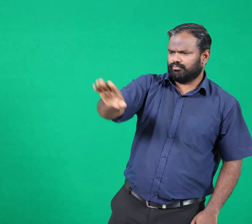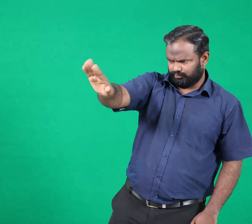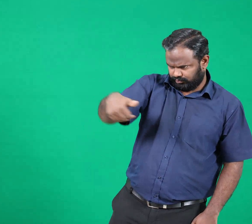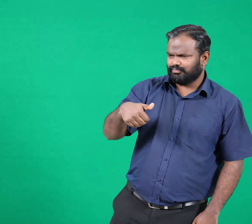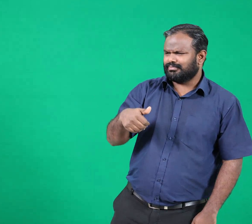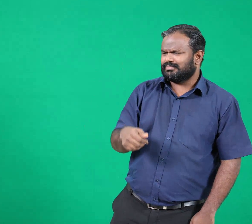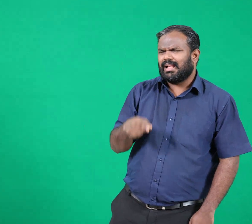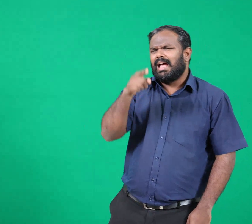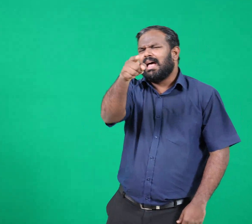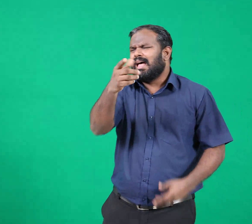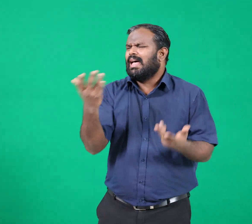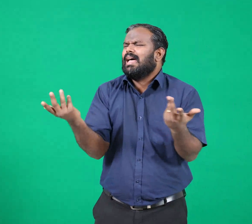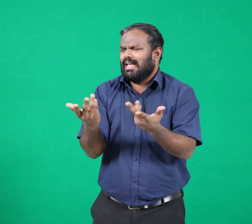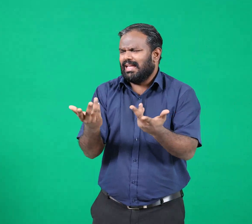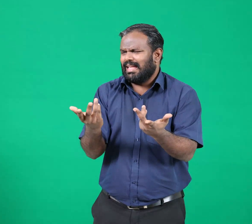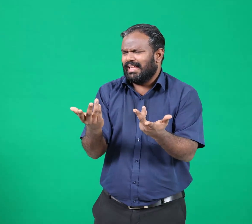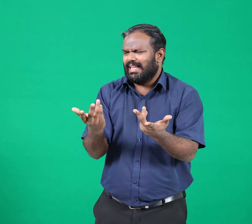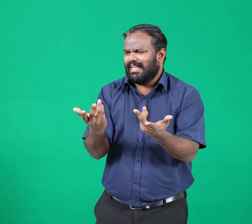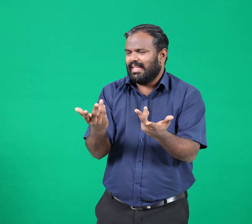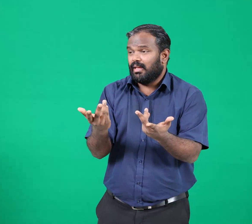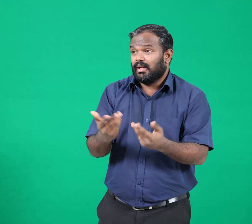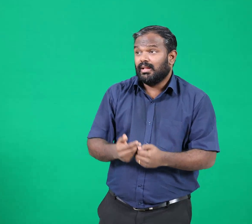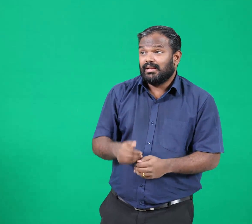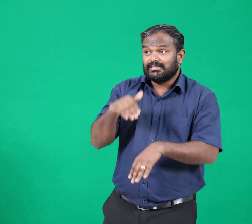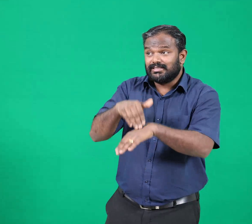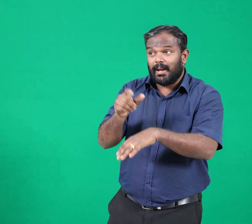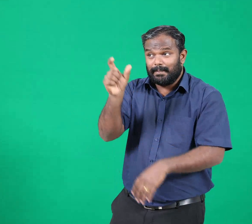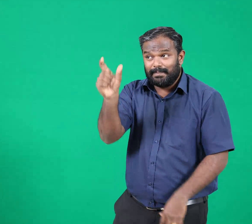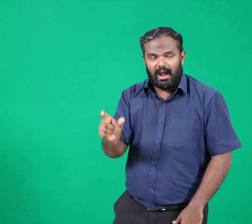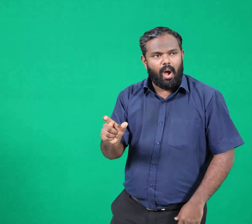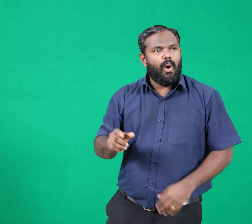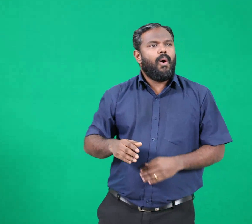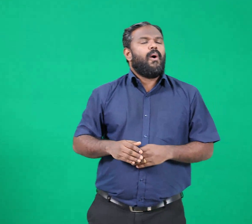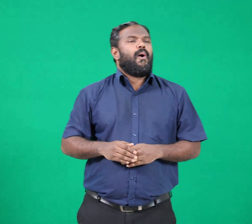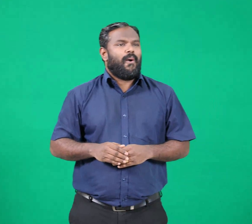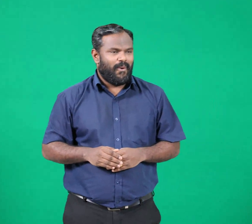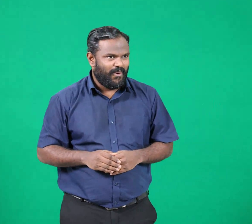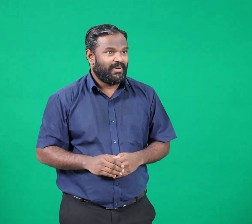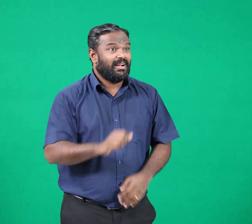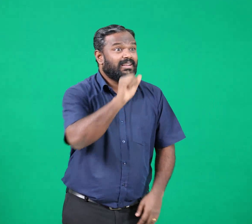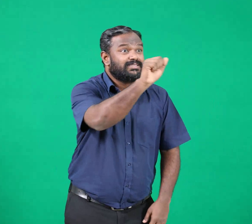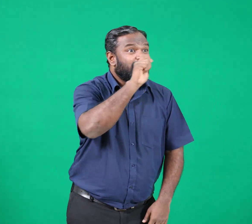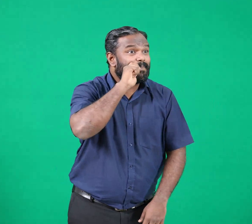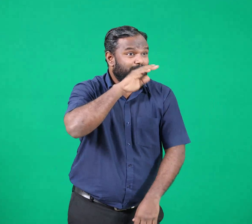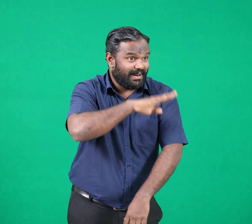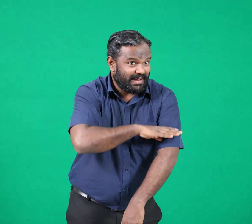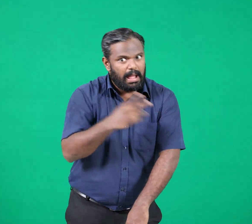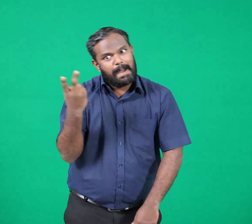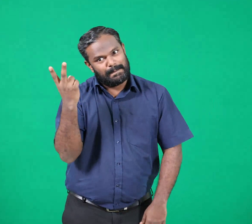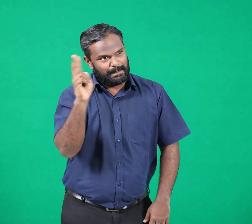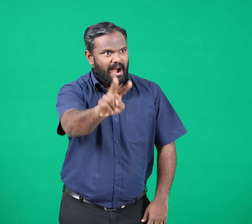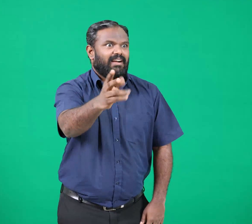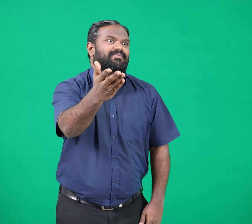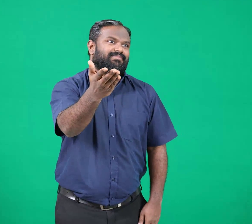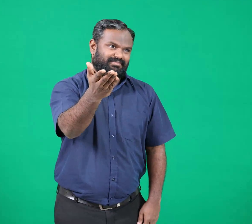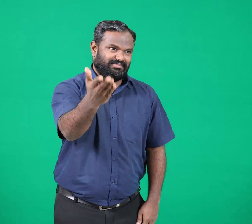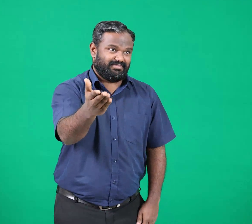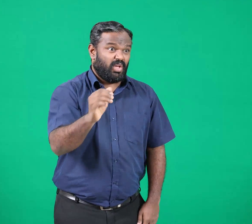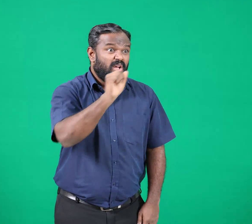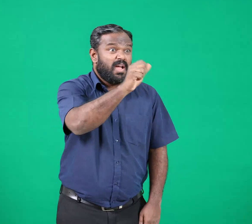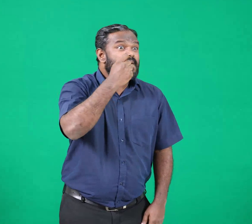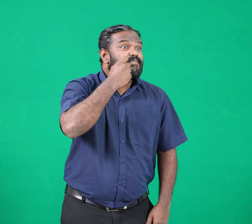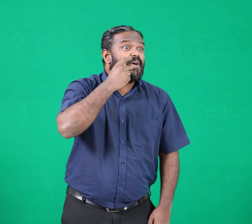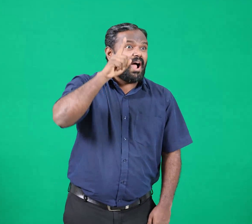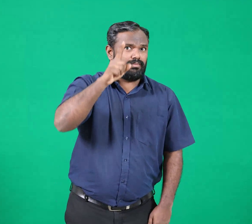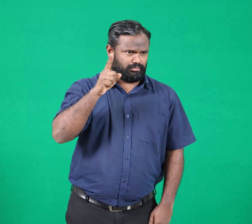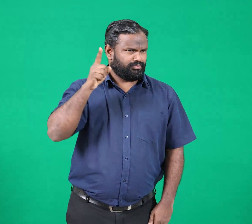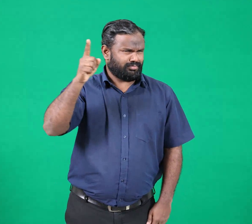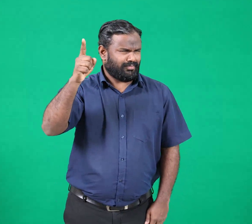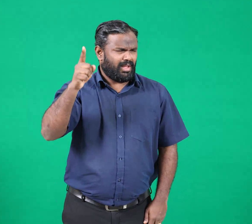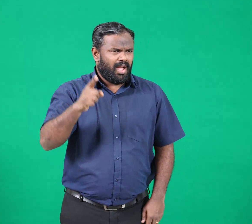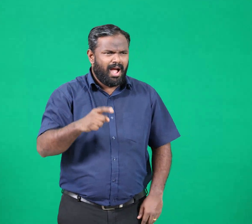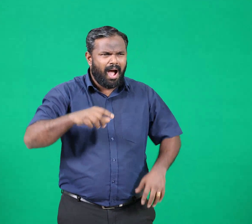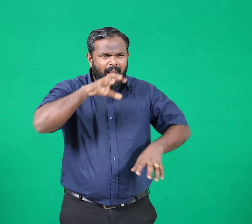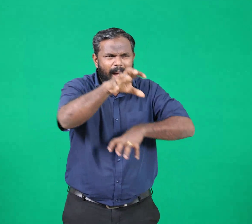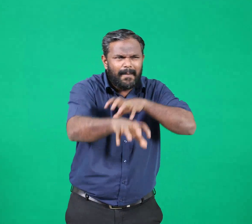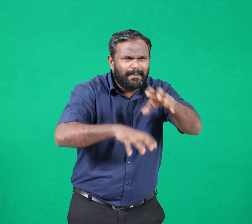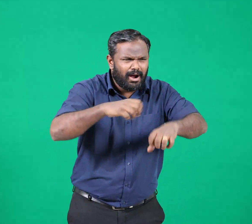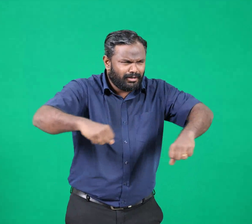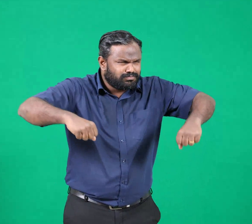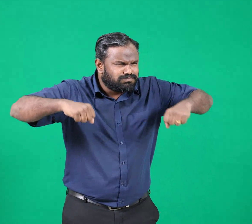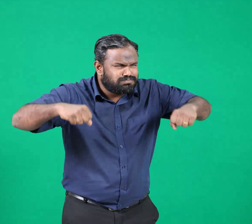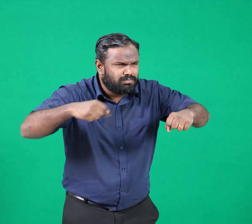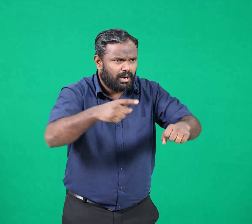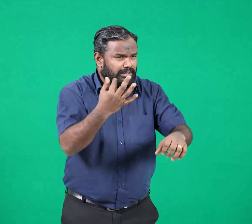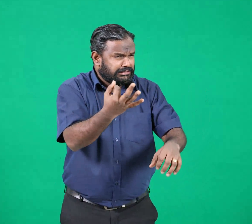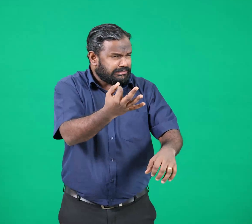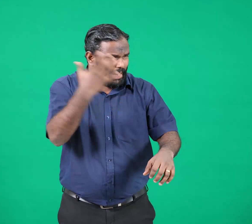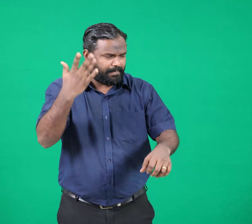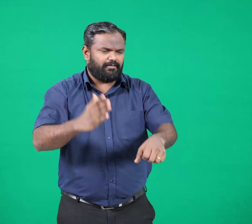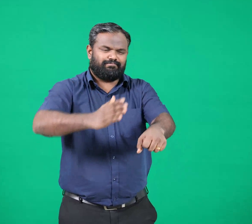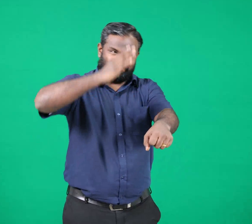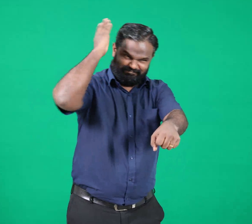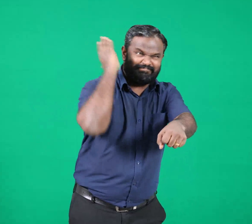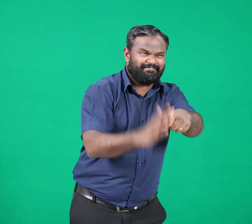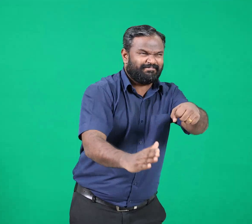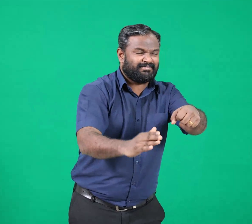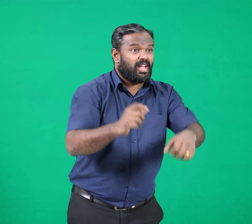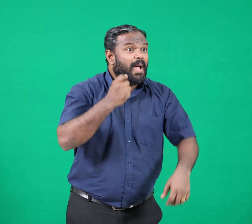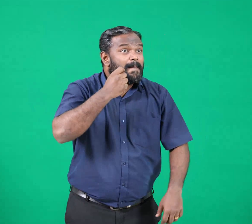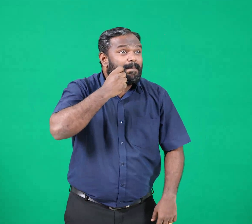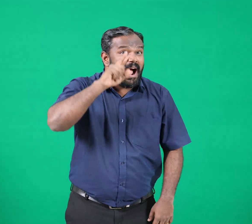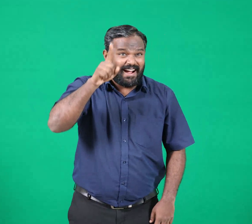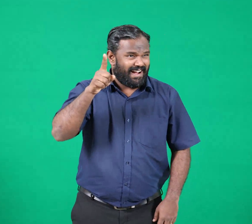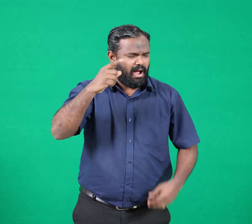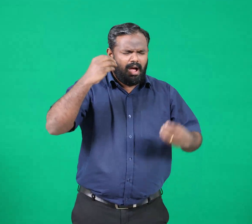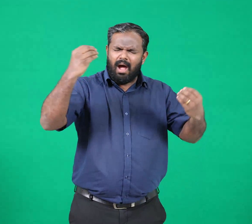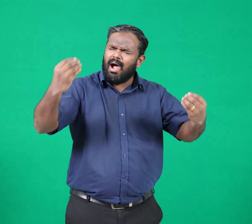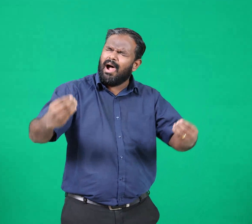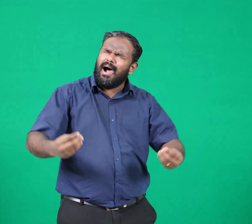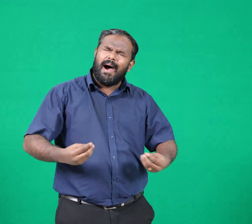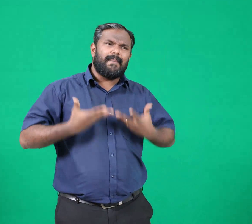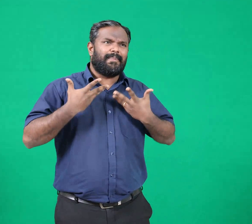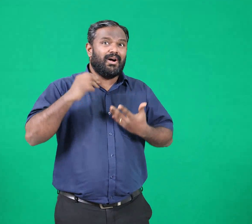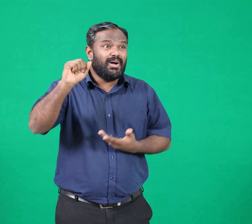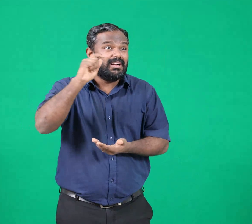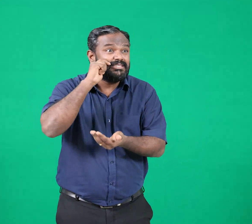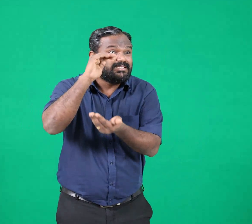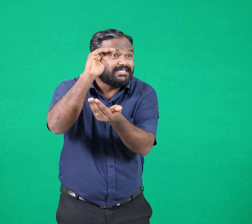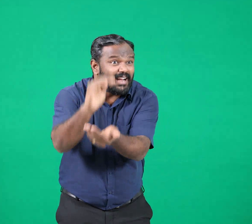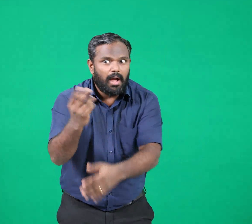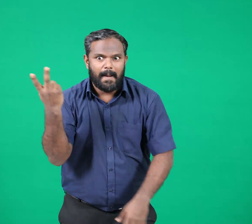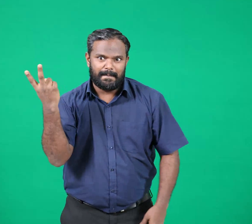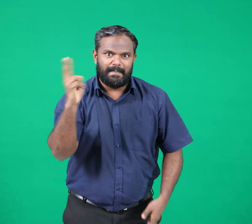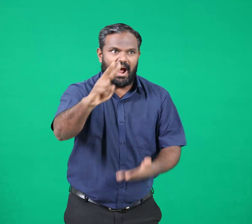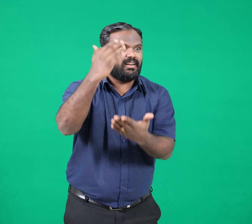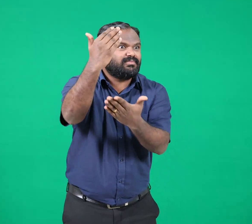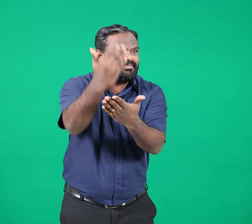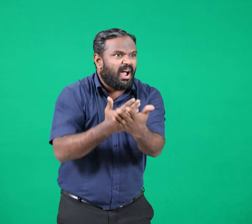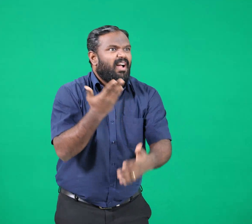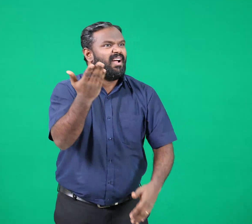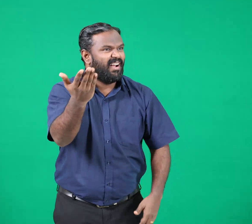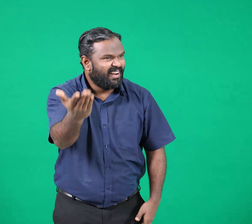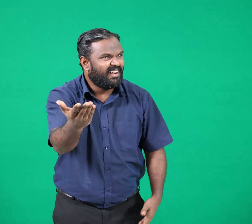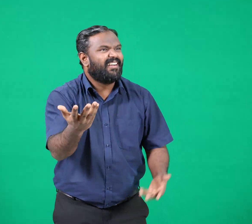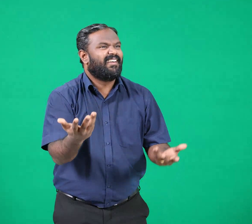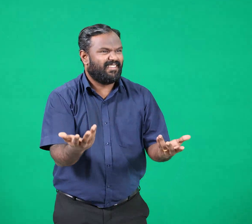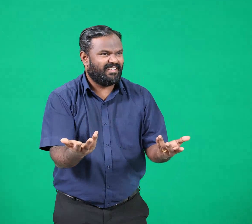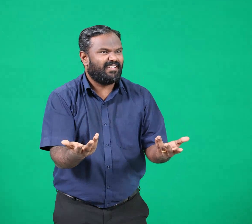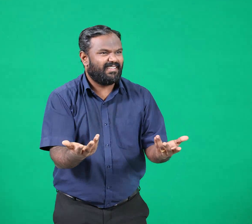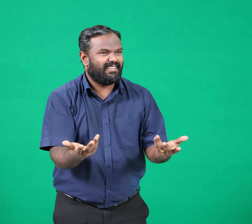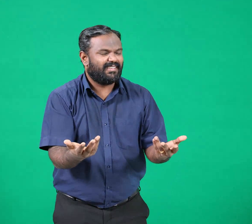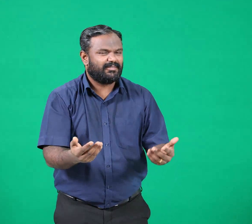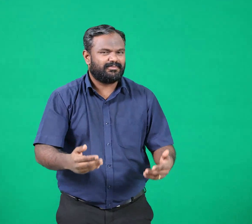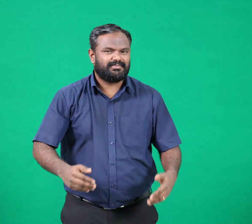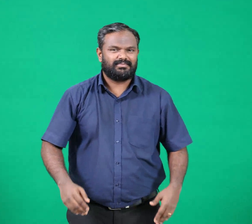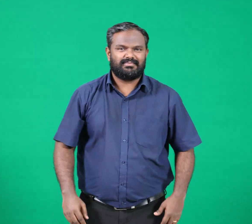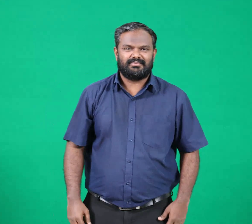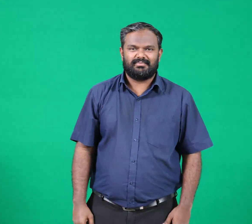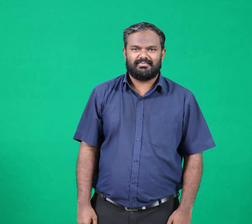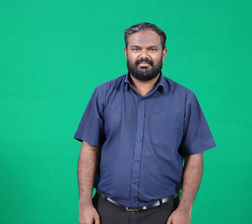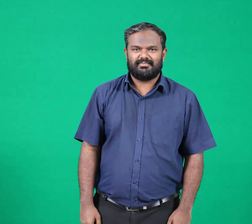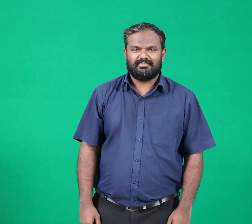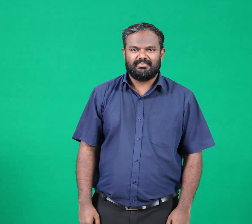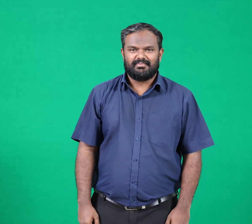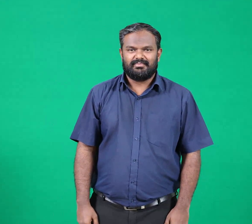' Your brother has returned,' he said, ' and your father has killed the fattened calf, because he has him back safe and sound.'